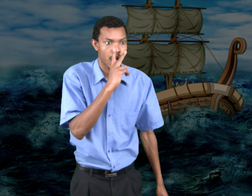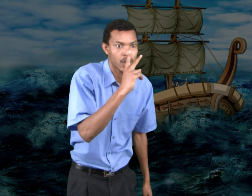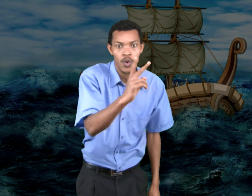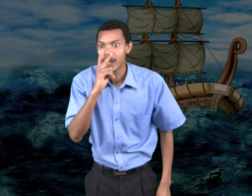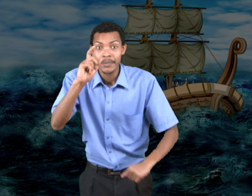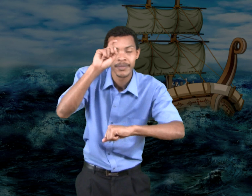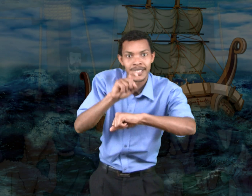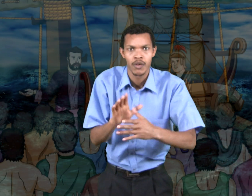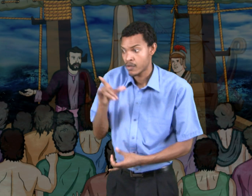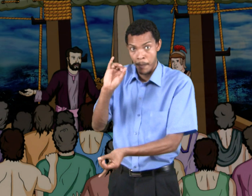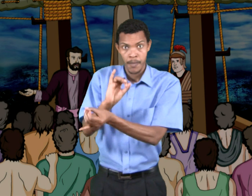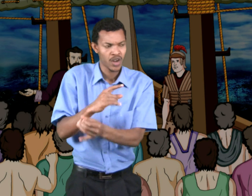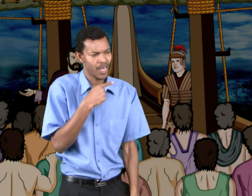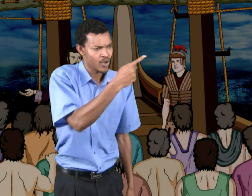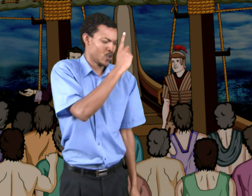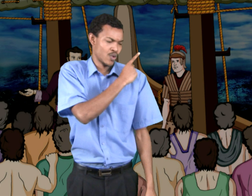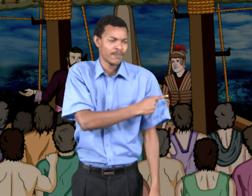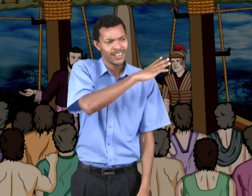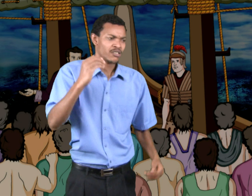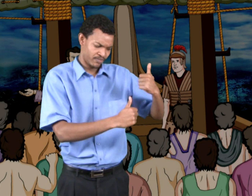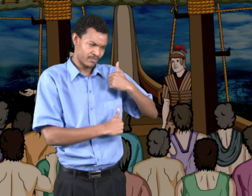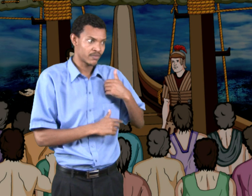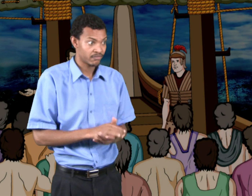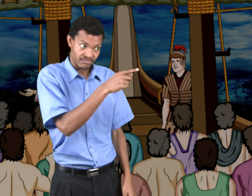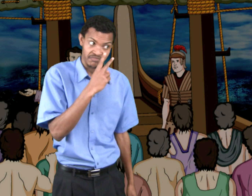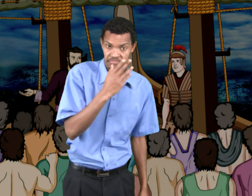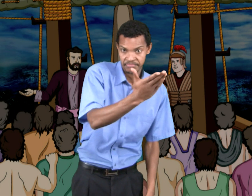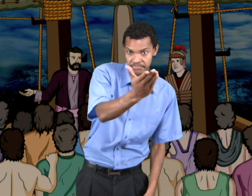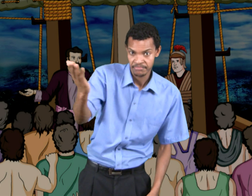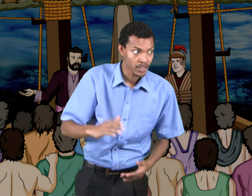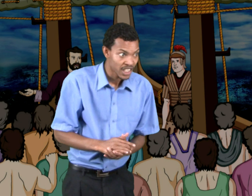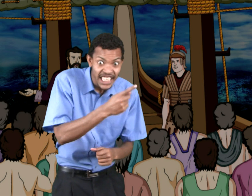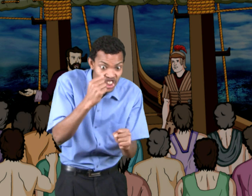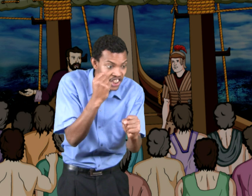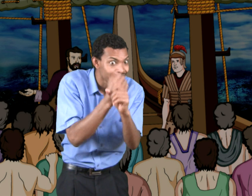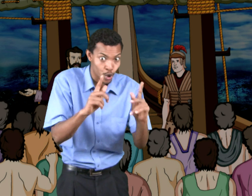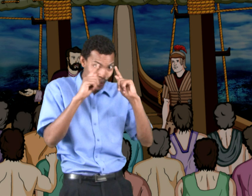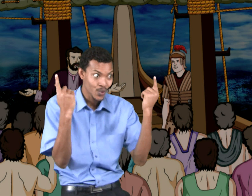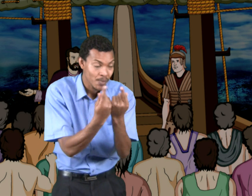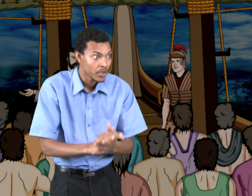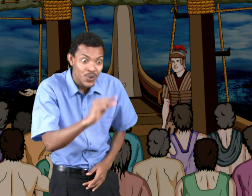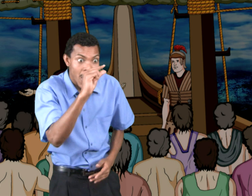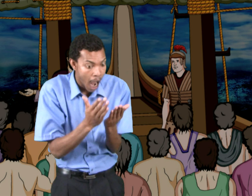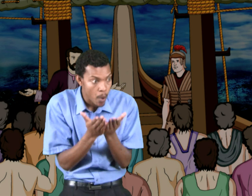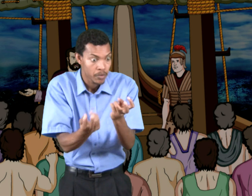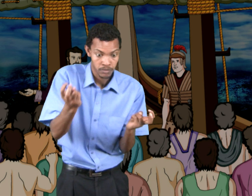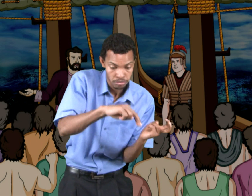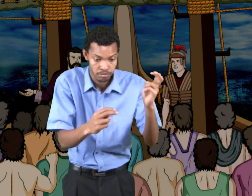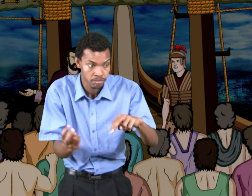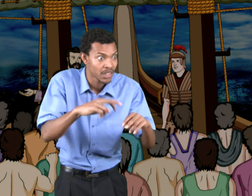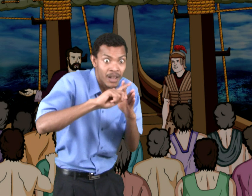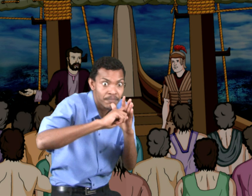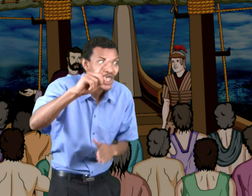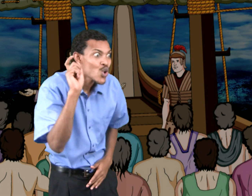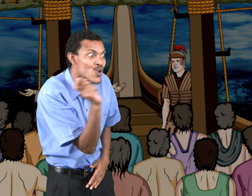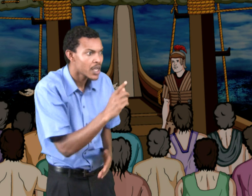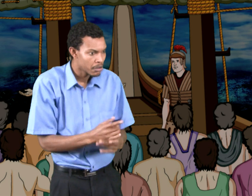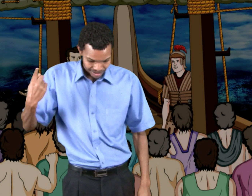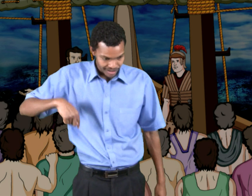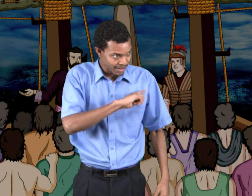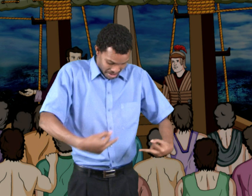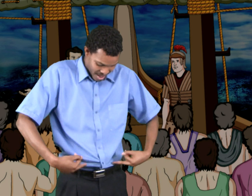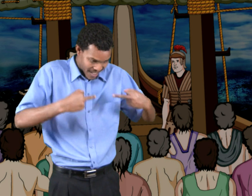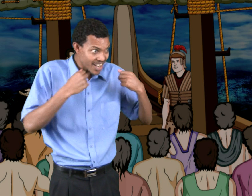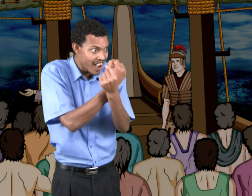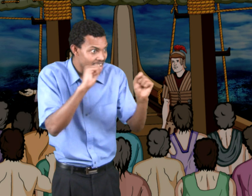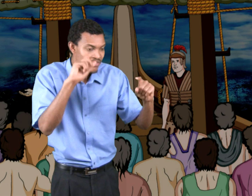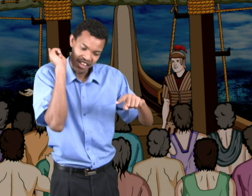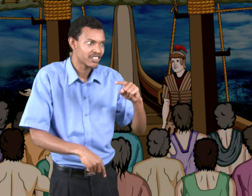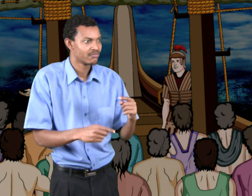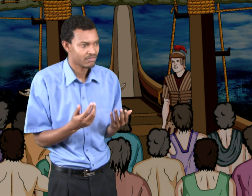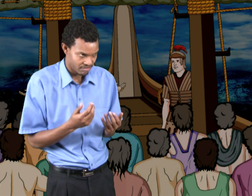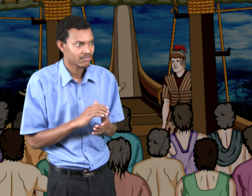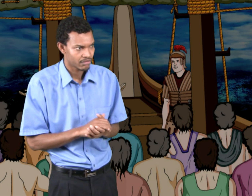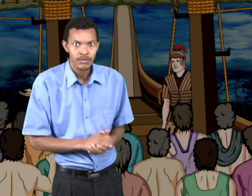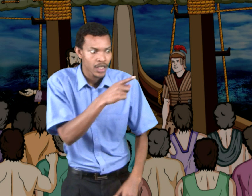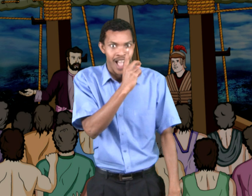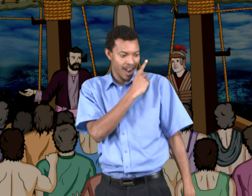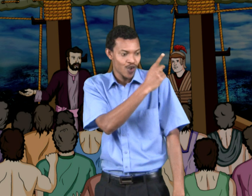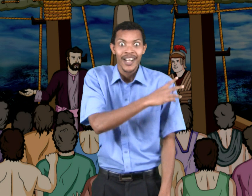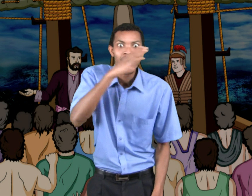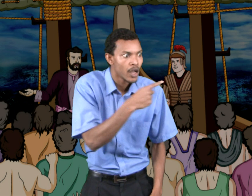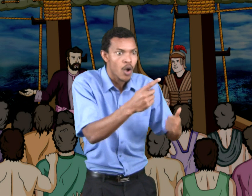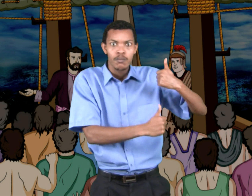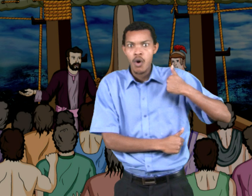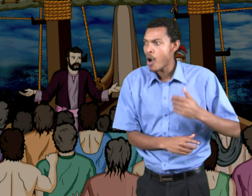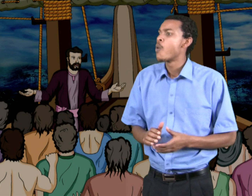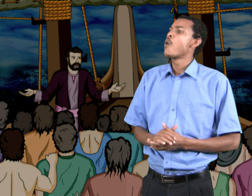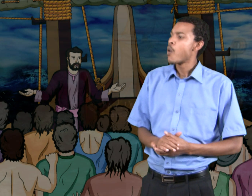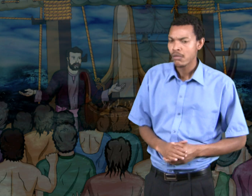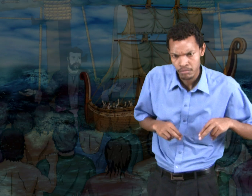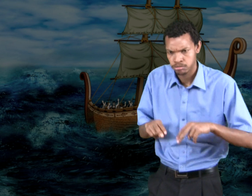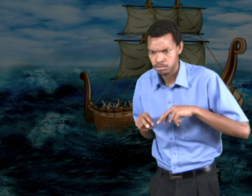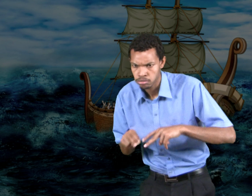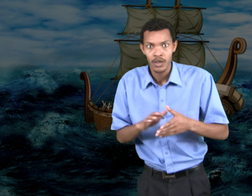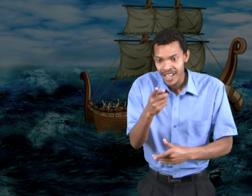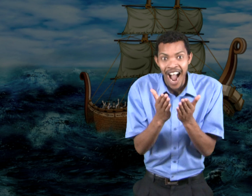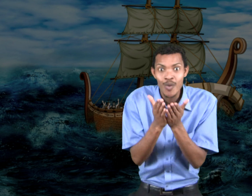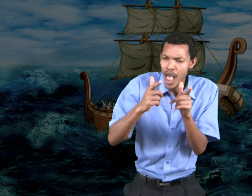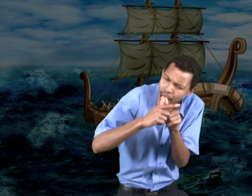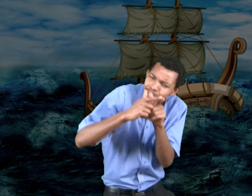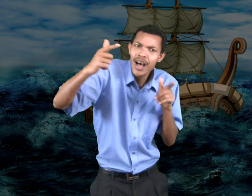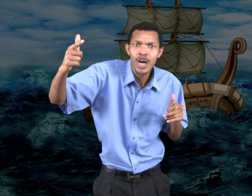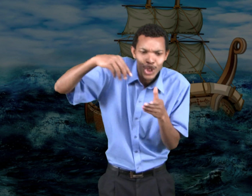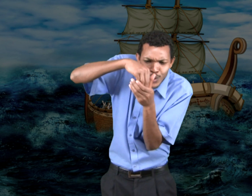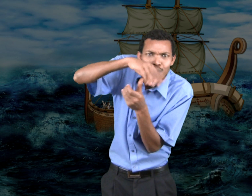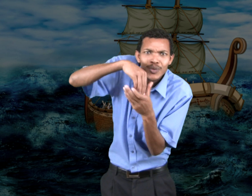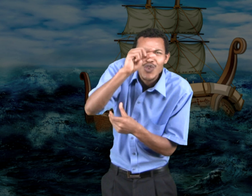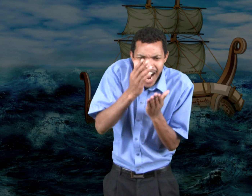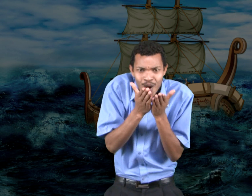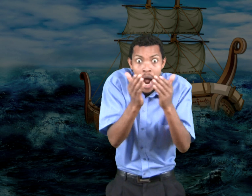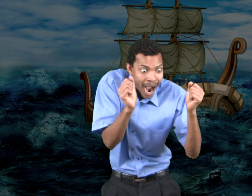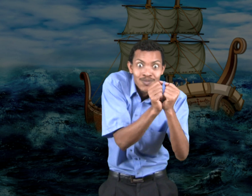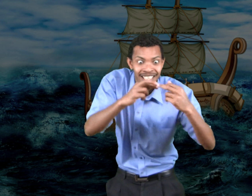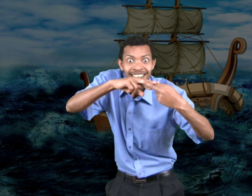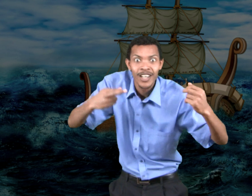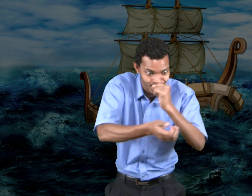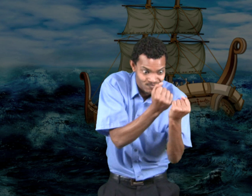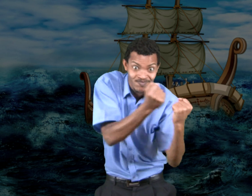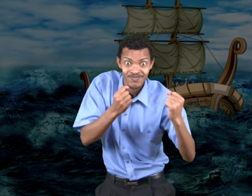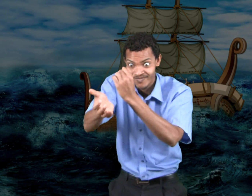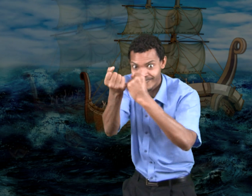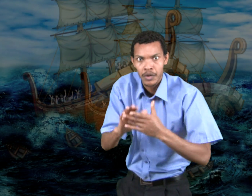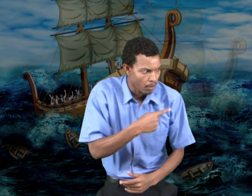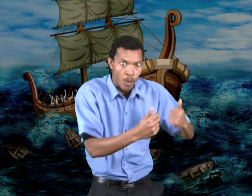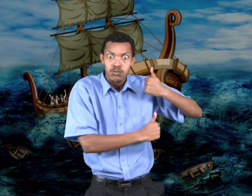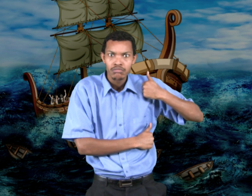But Paul said to the centurion and the soldiers, “Unless these men remain with the ship, you cannot be saved.”